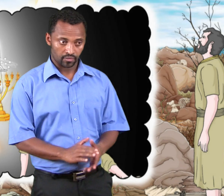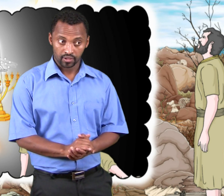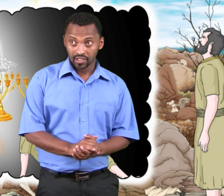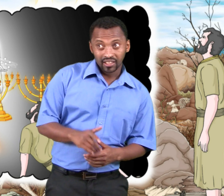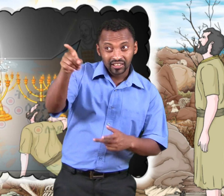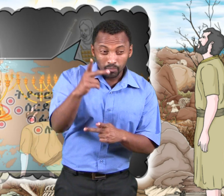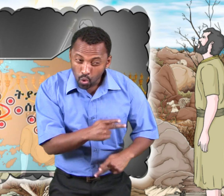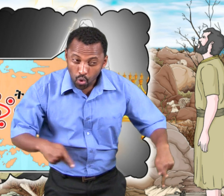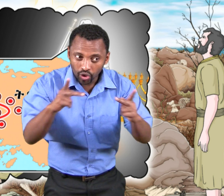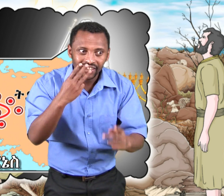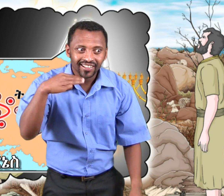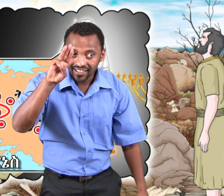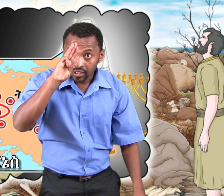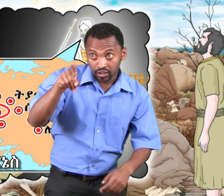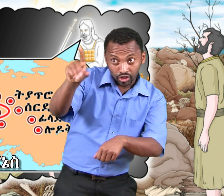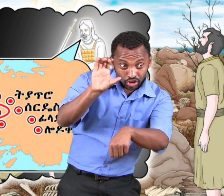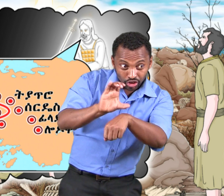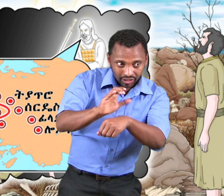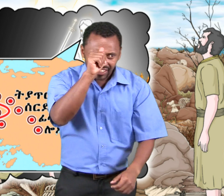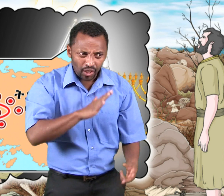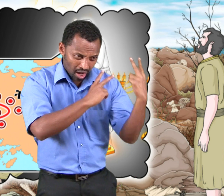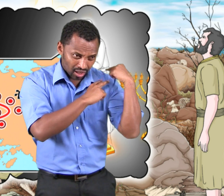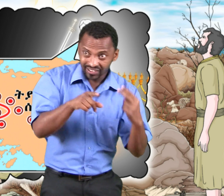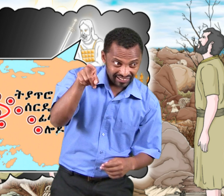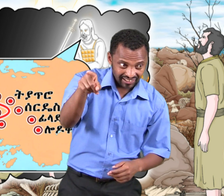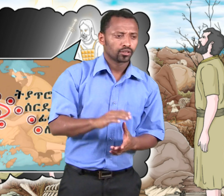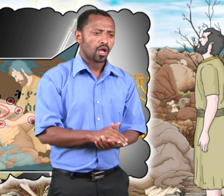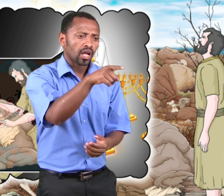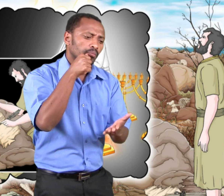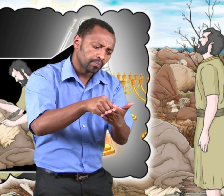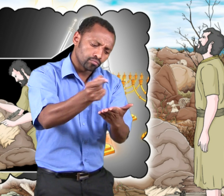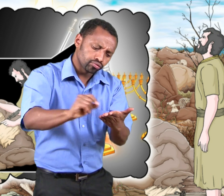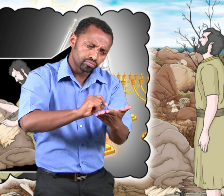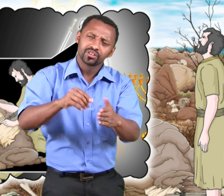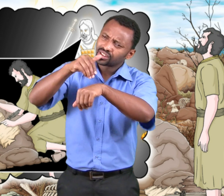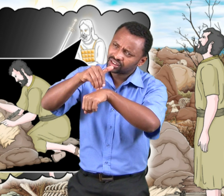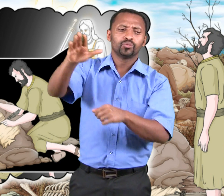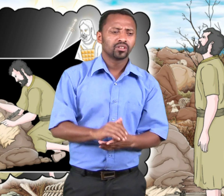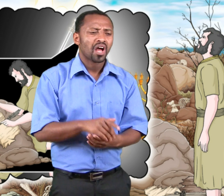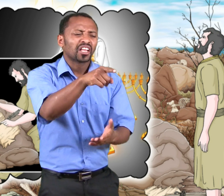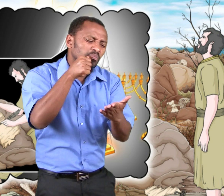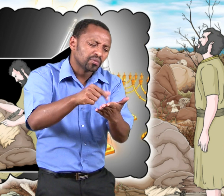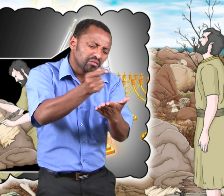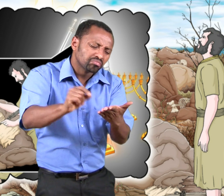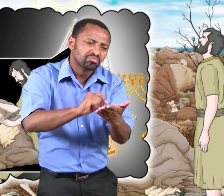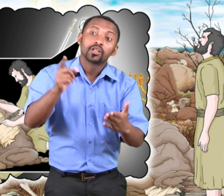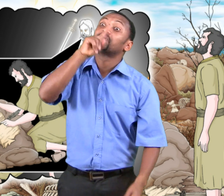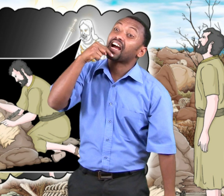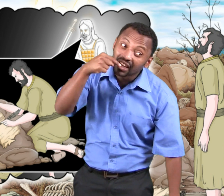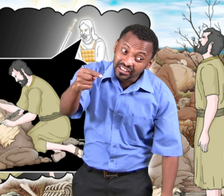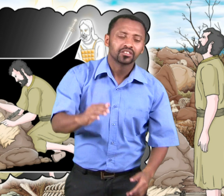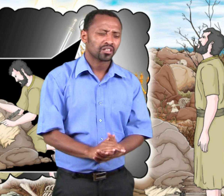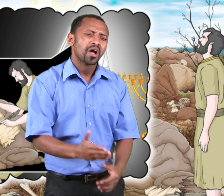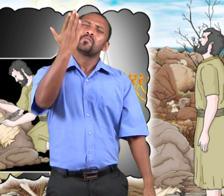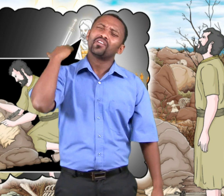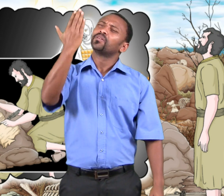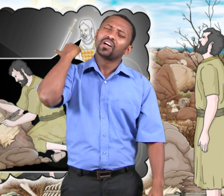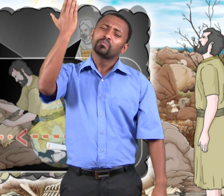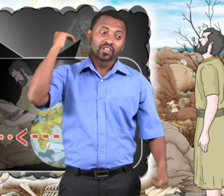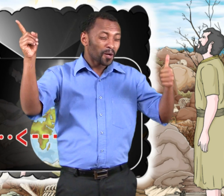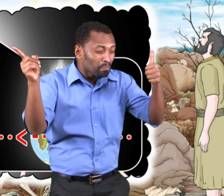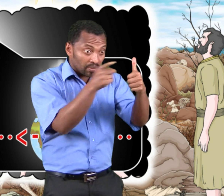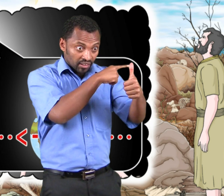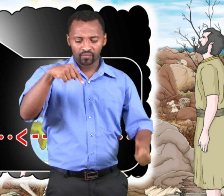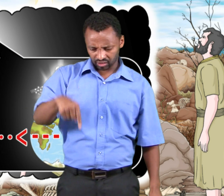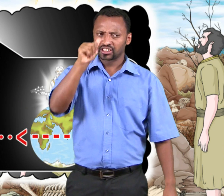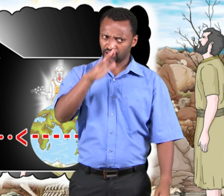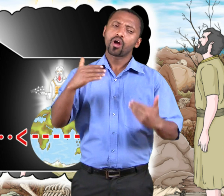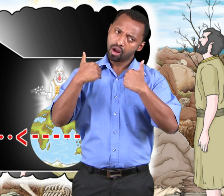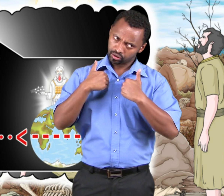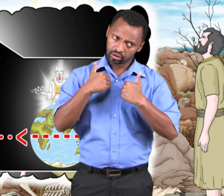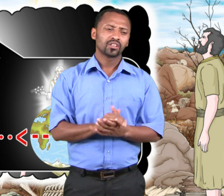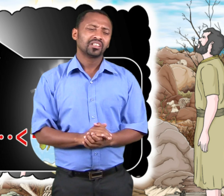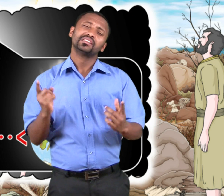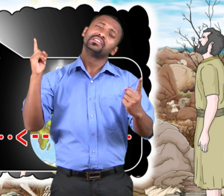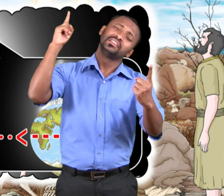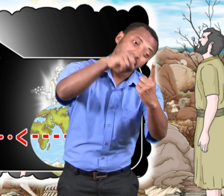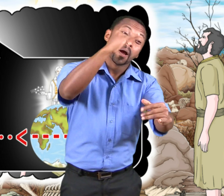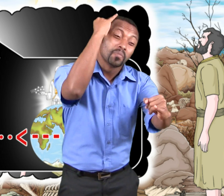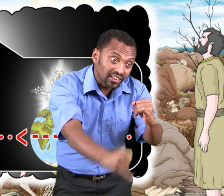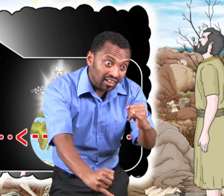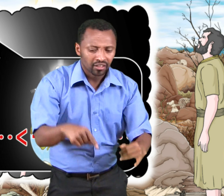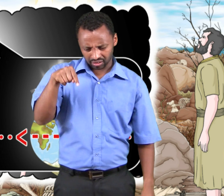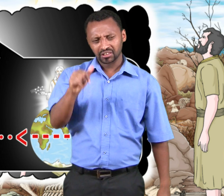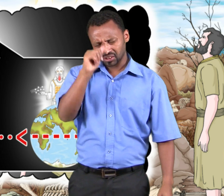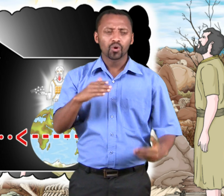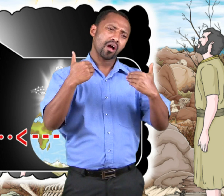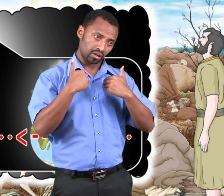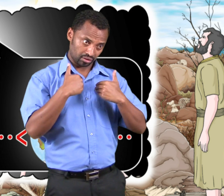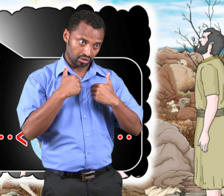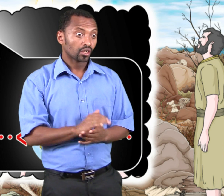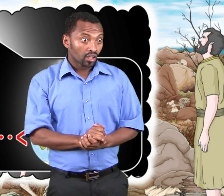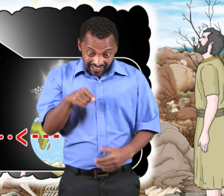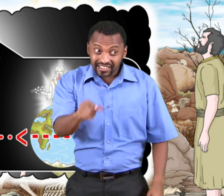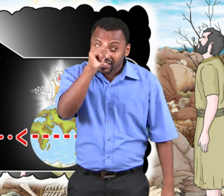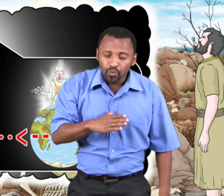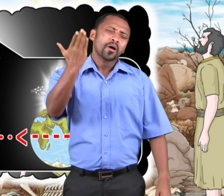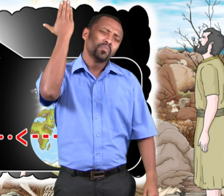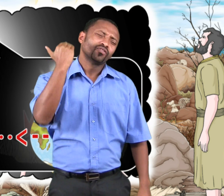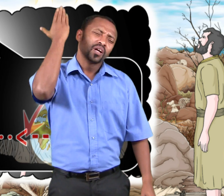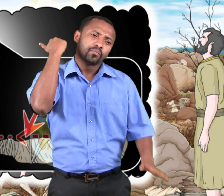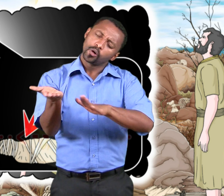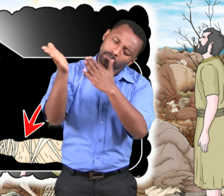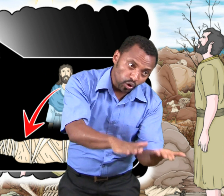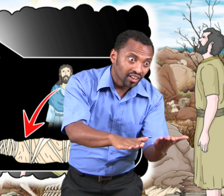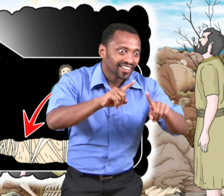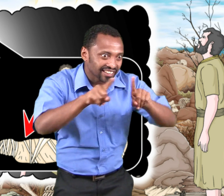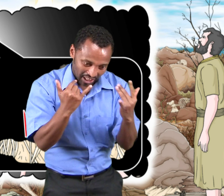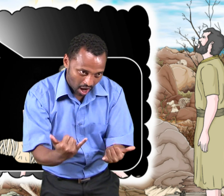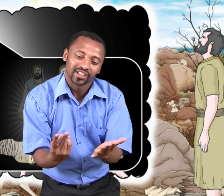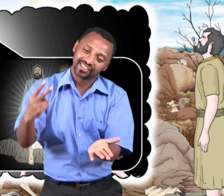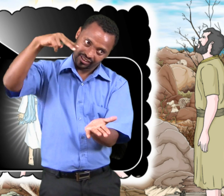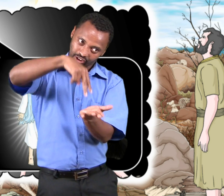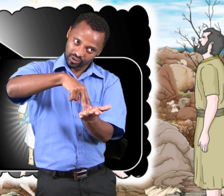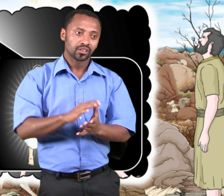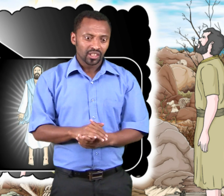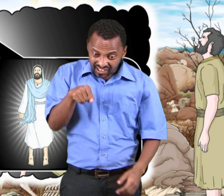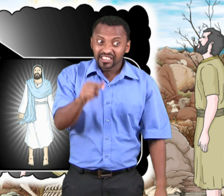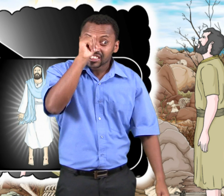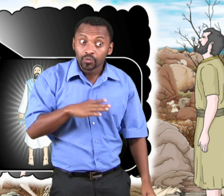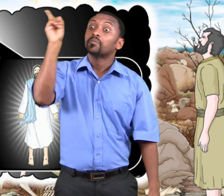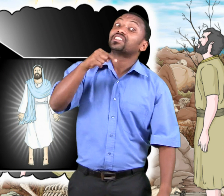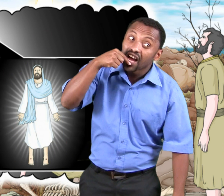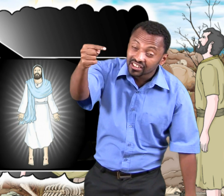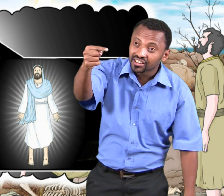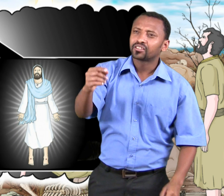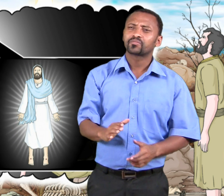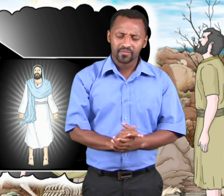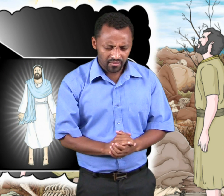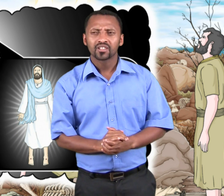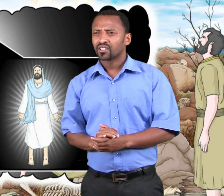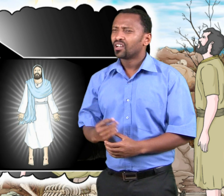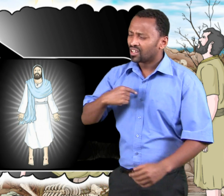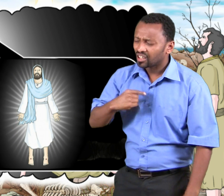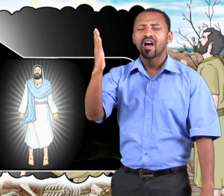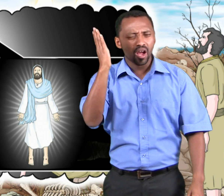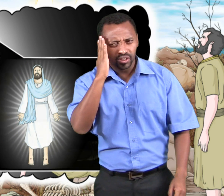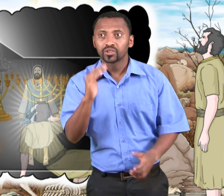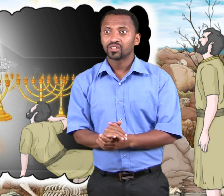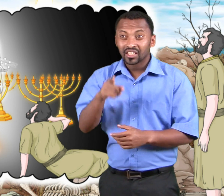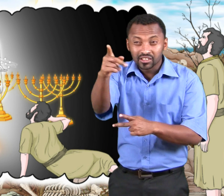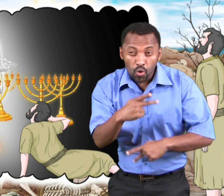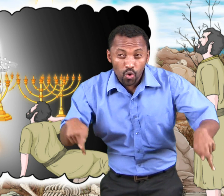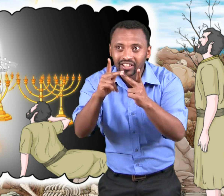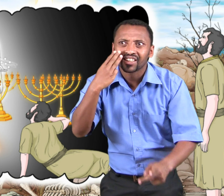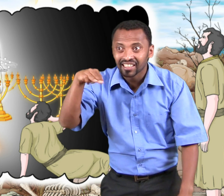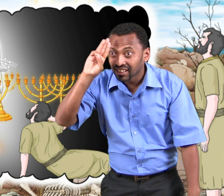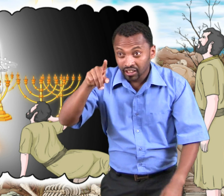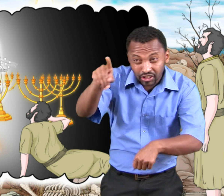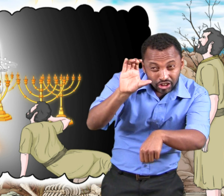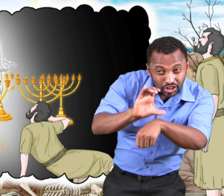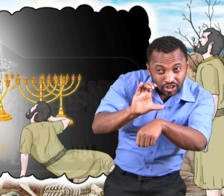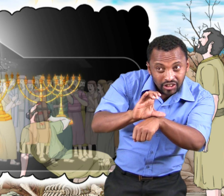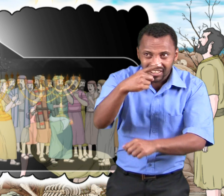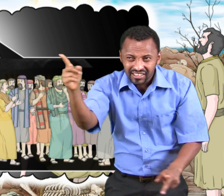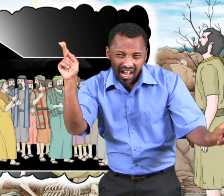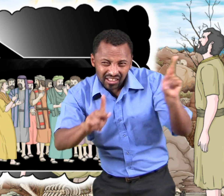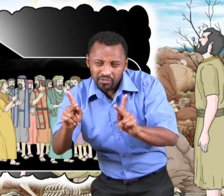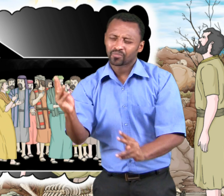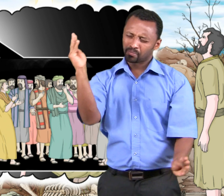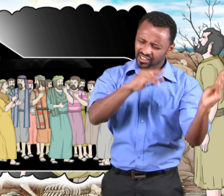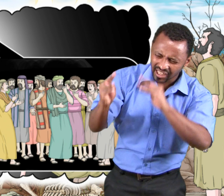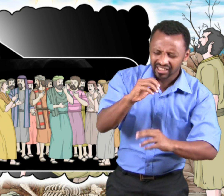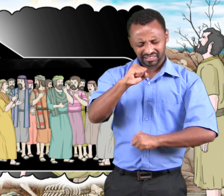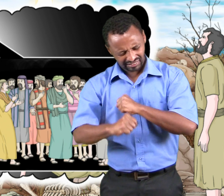To the angel of the church in Smyrna write: These are the words of the First and the Last, who died and returned to life.